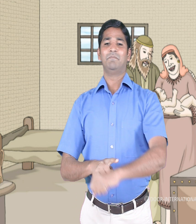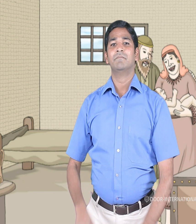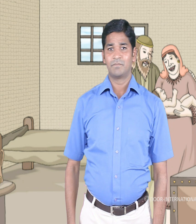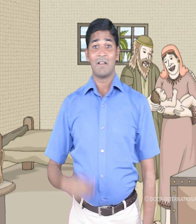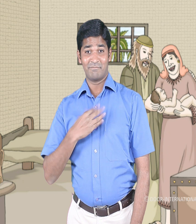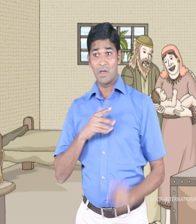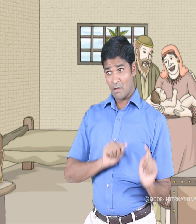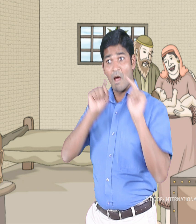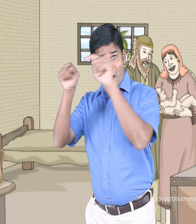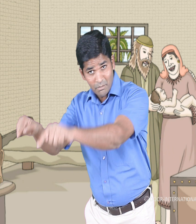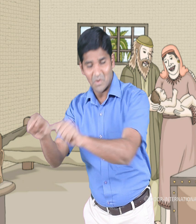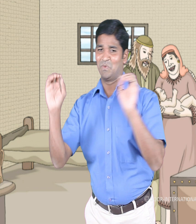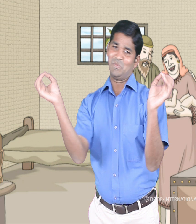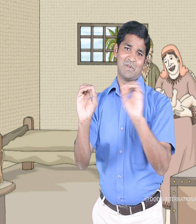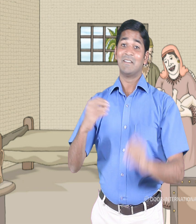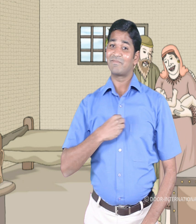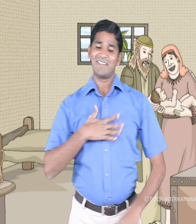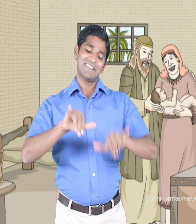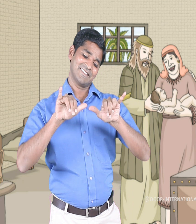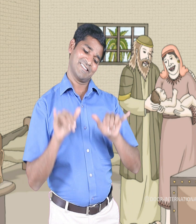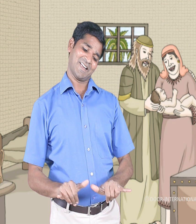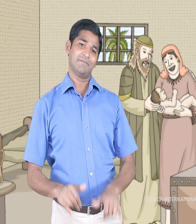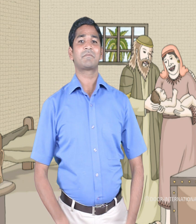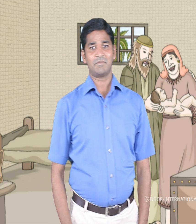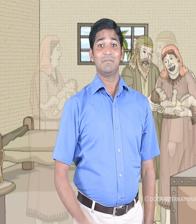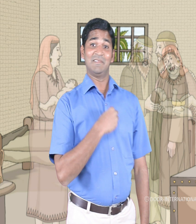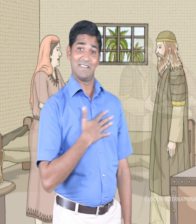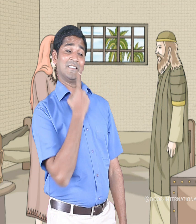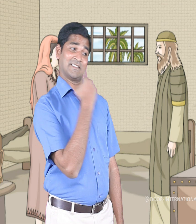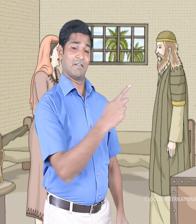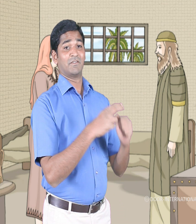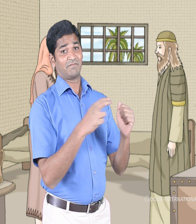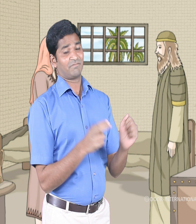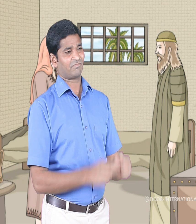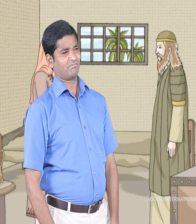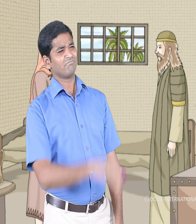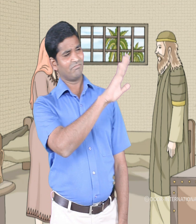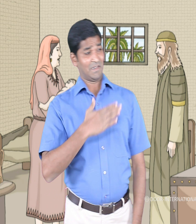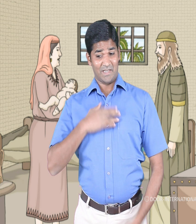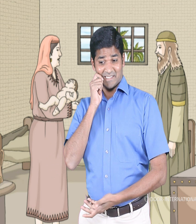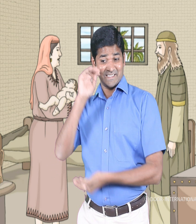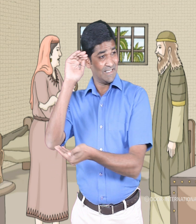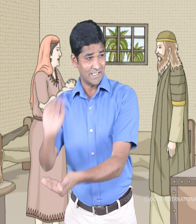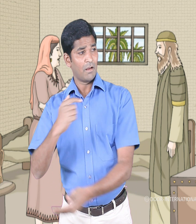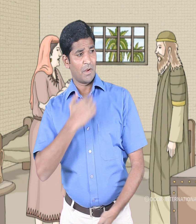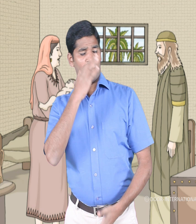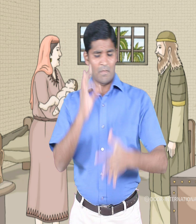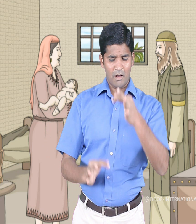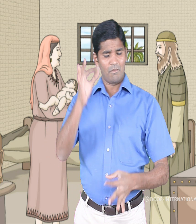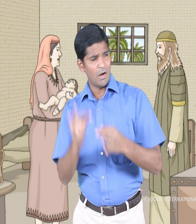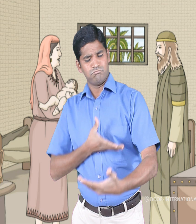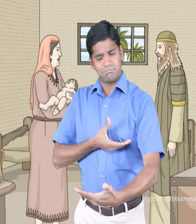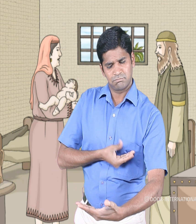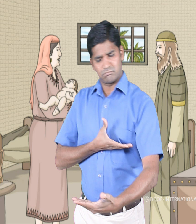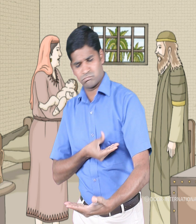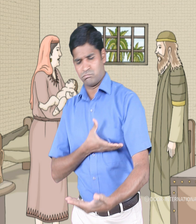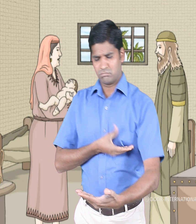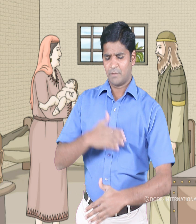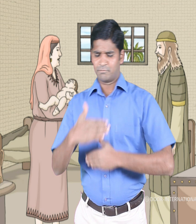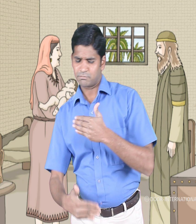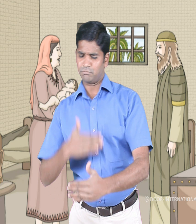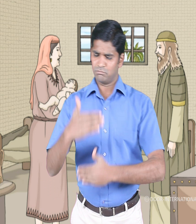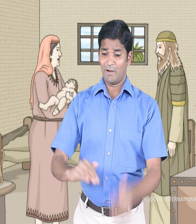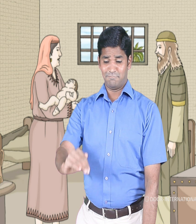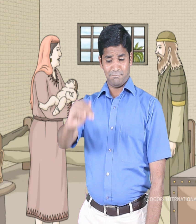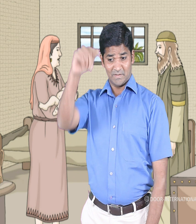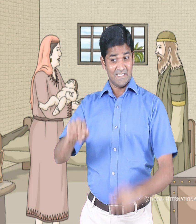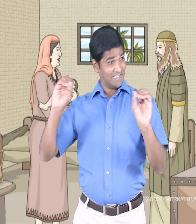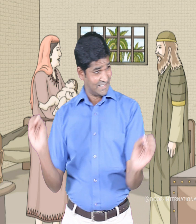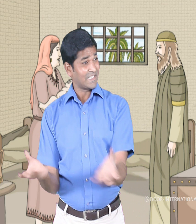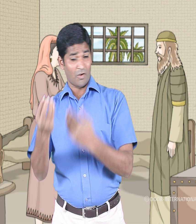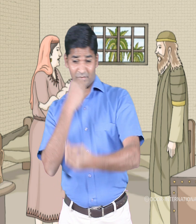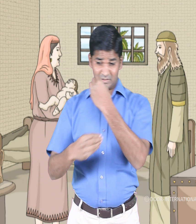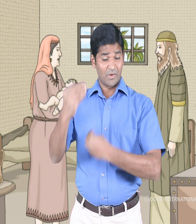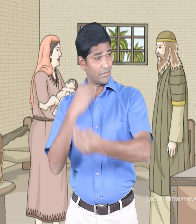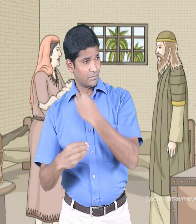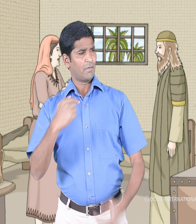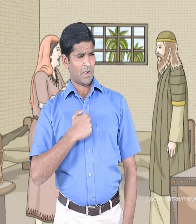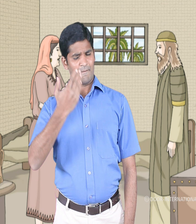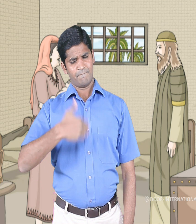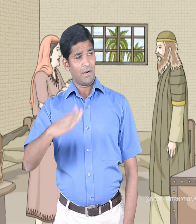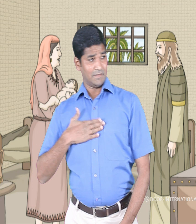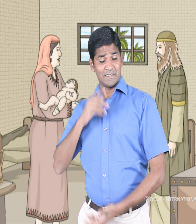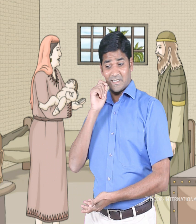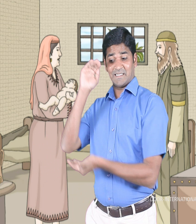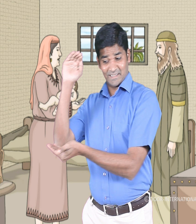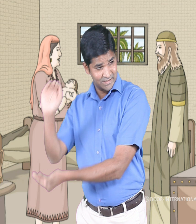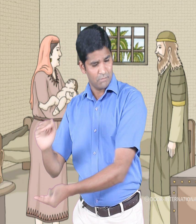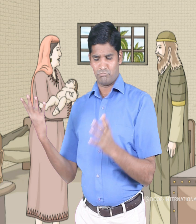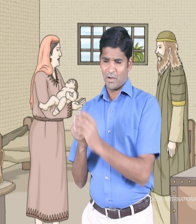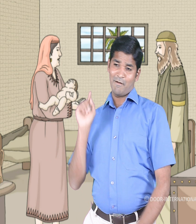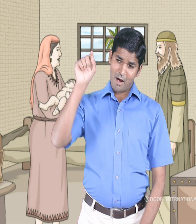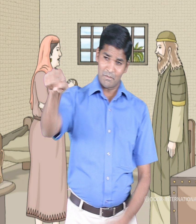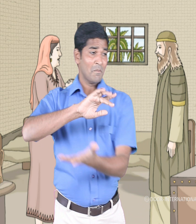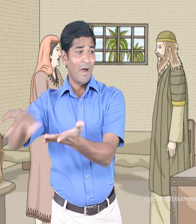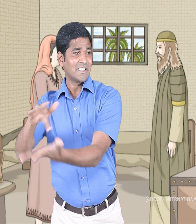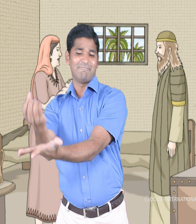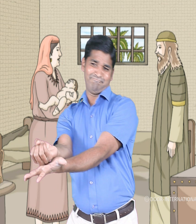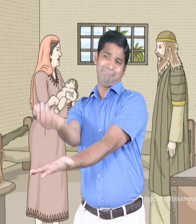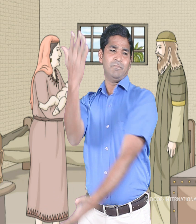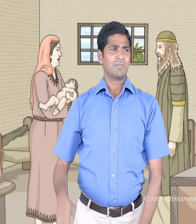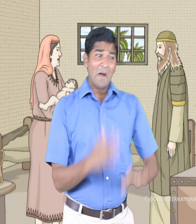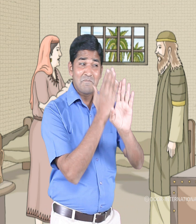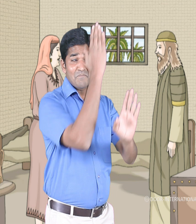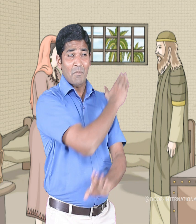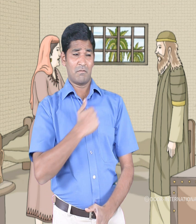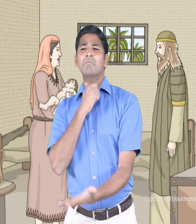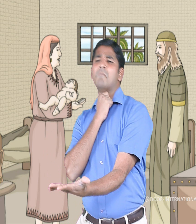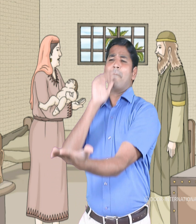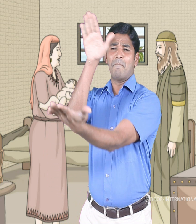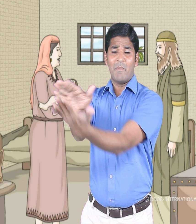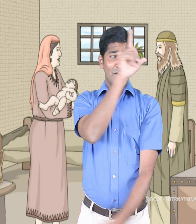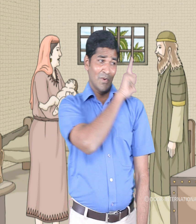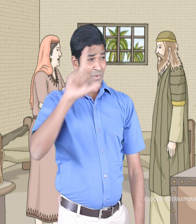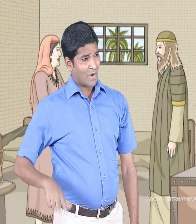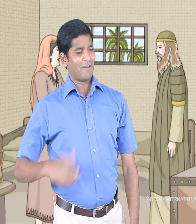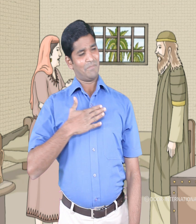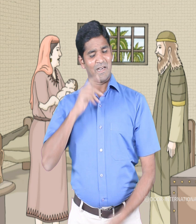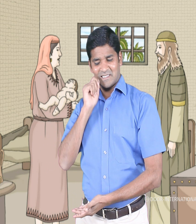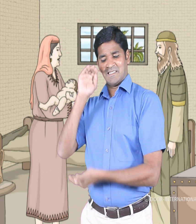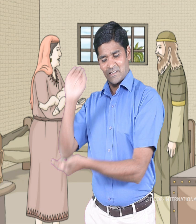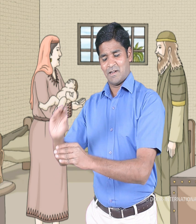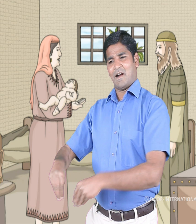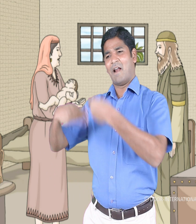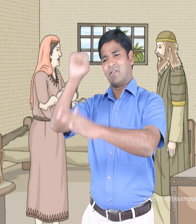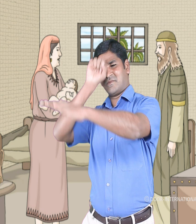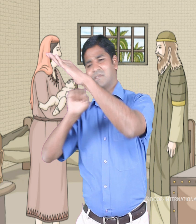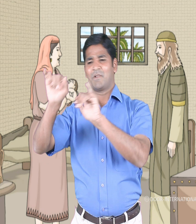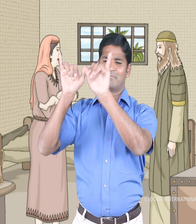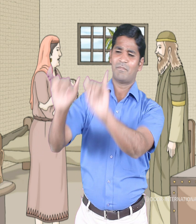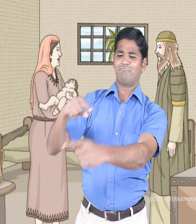“After the boy is weaned,” she said to her husband, “I will take him to appear before the LORD and to stay there permanently.”